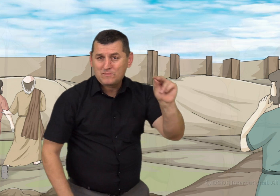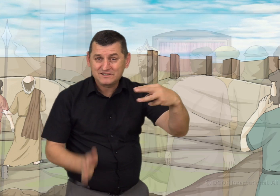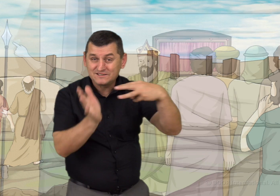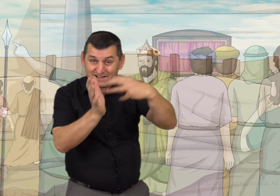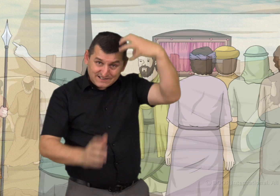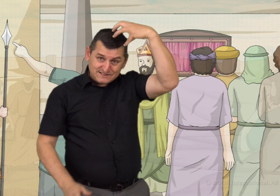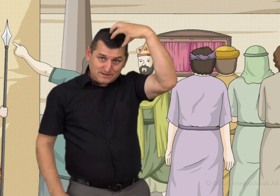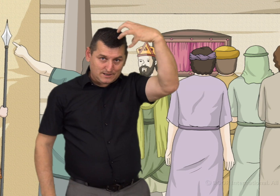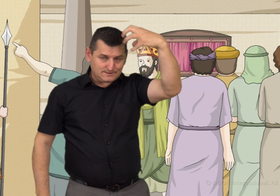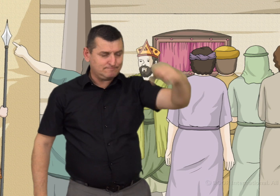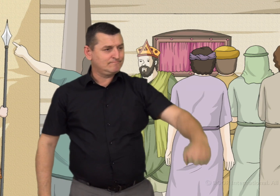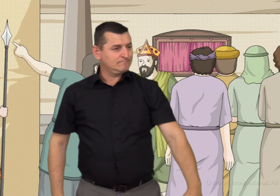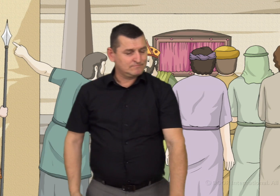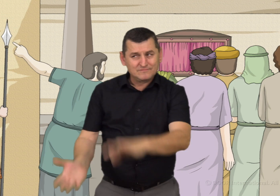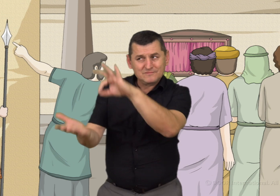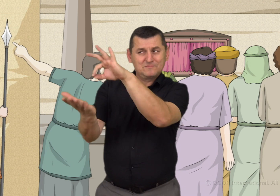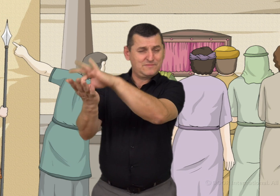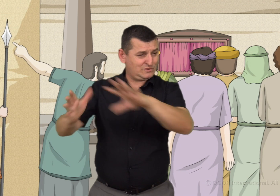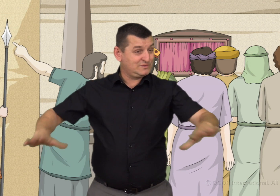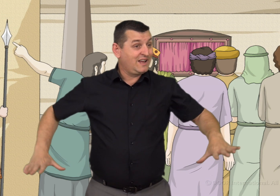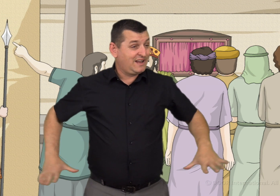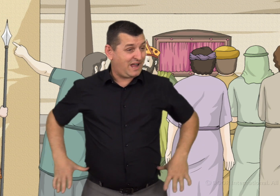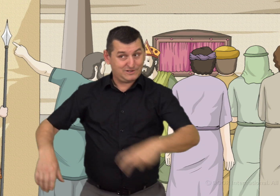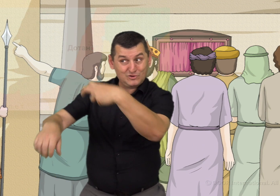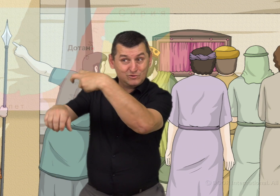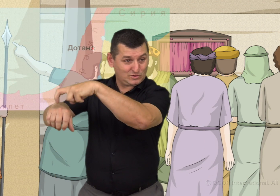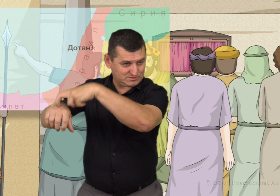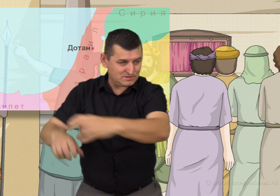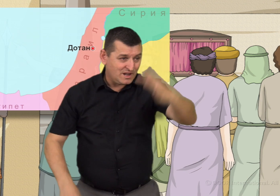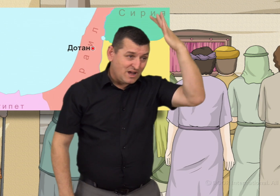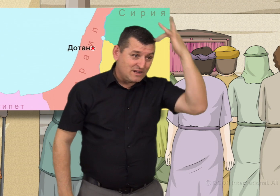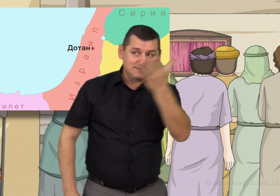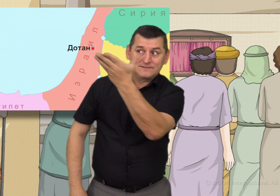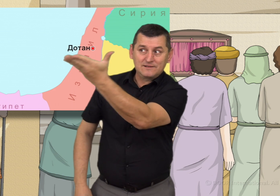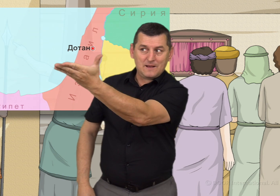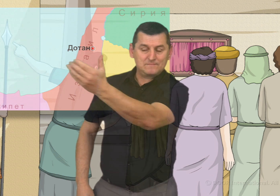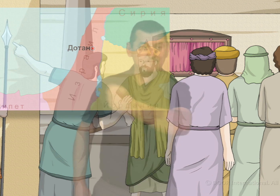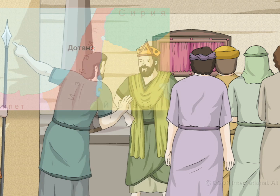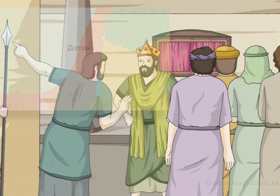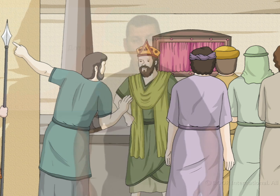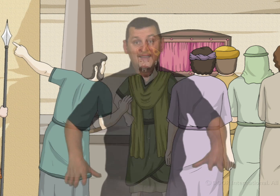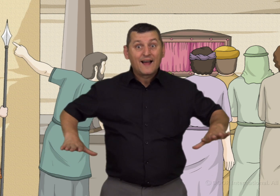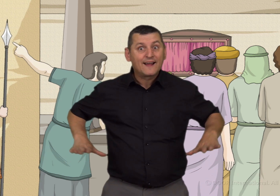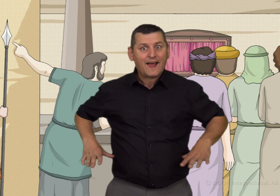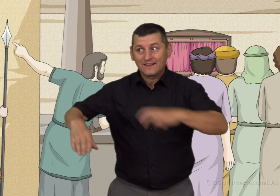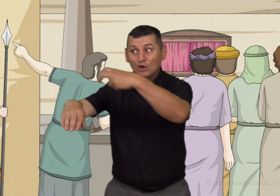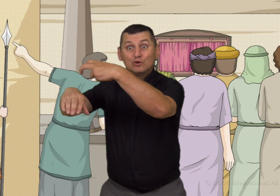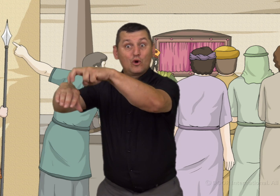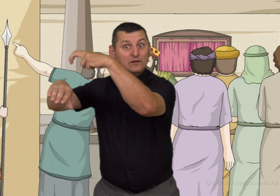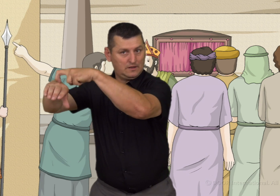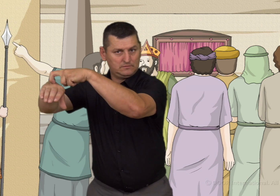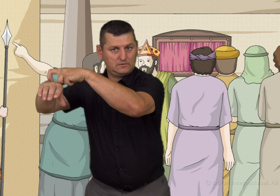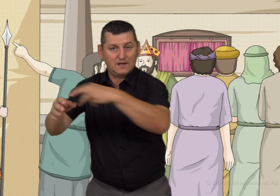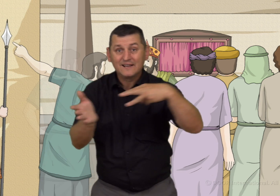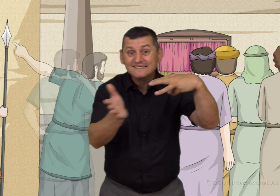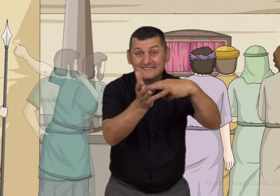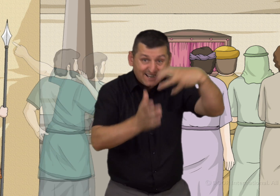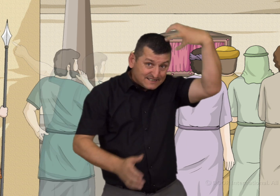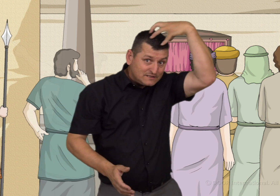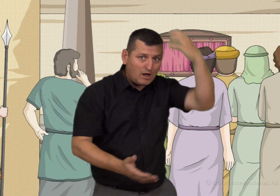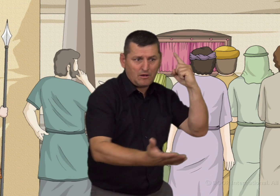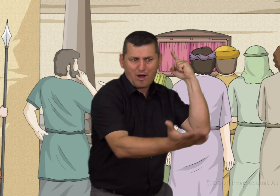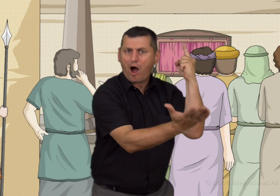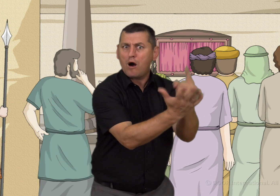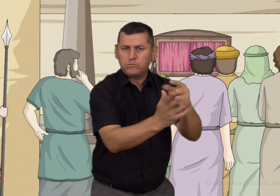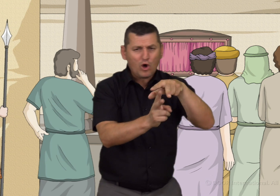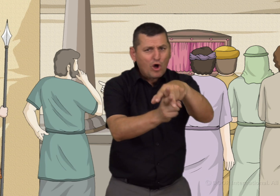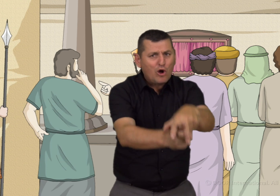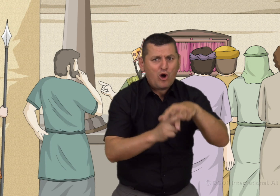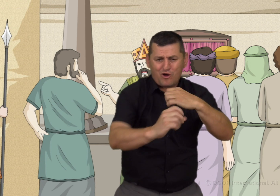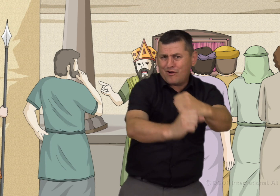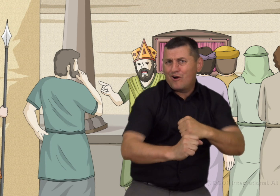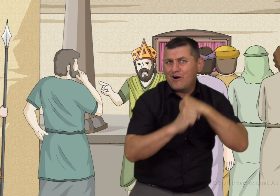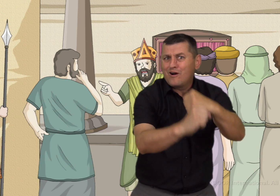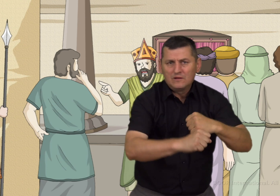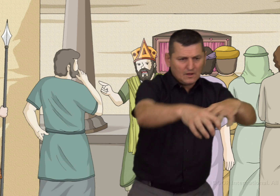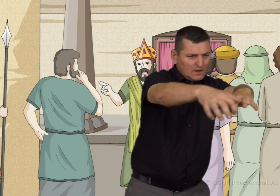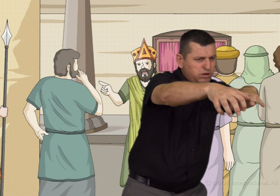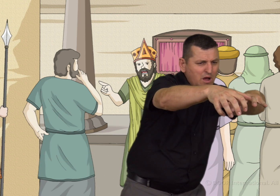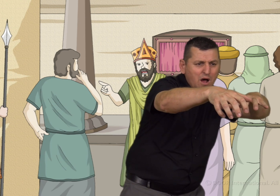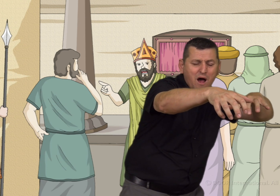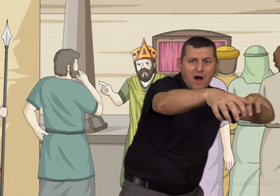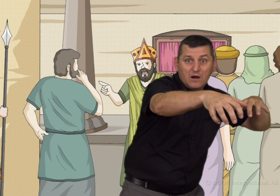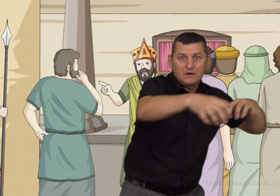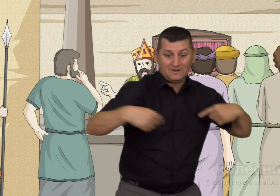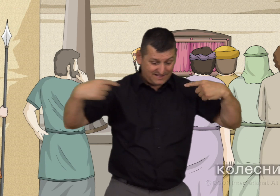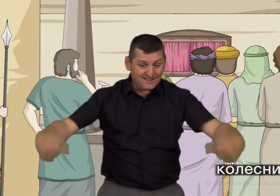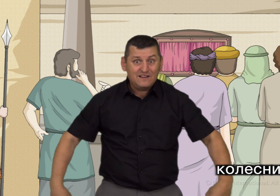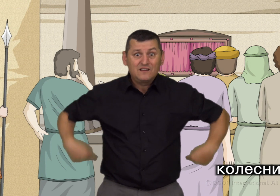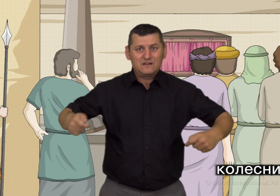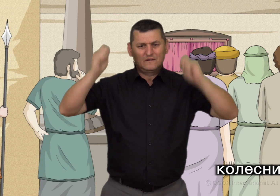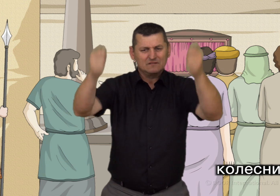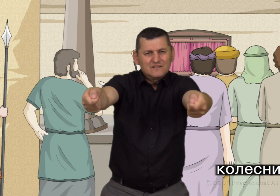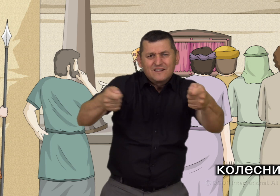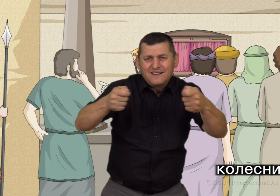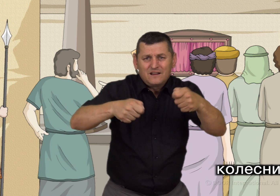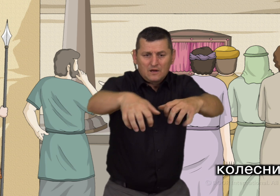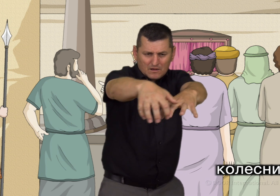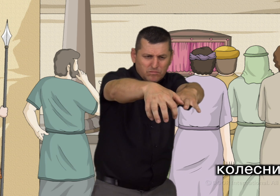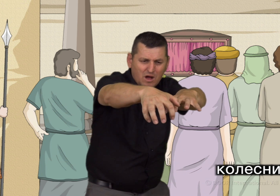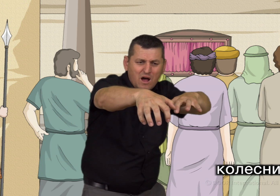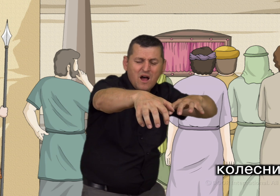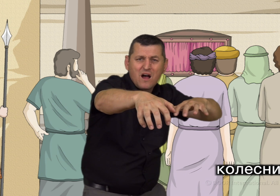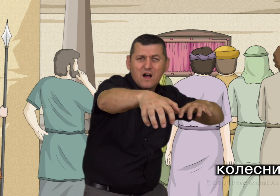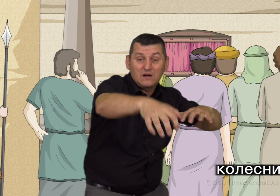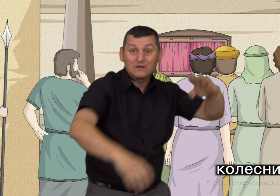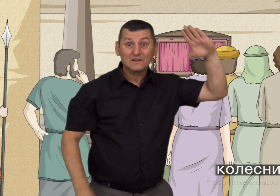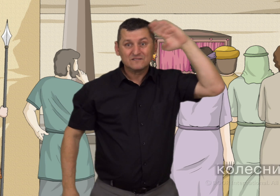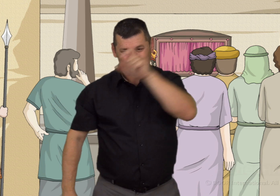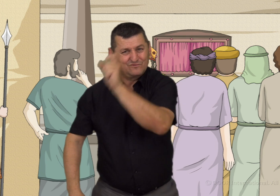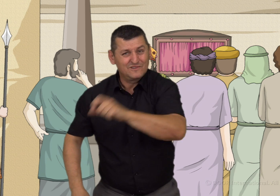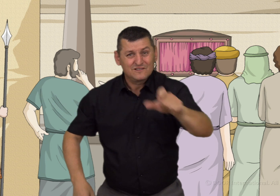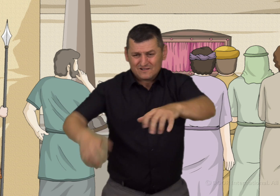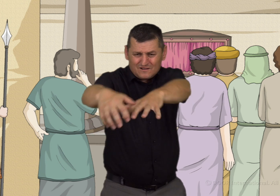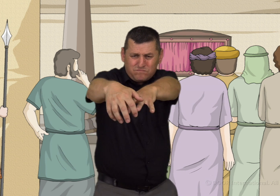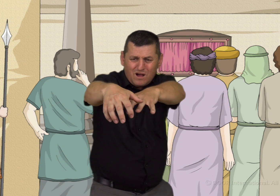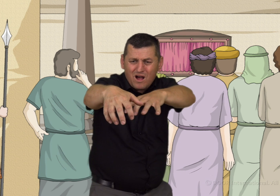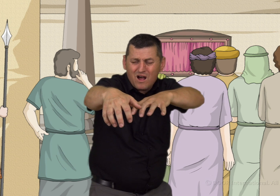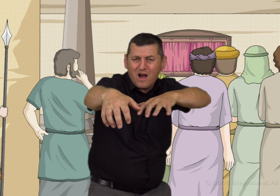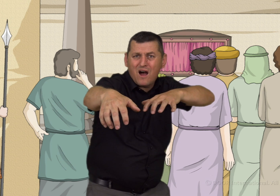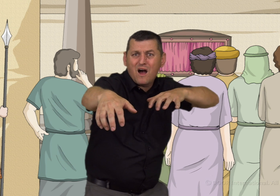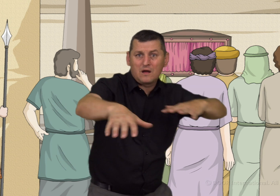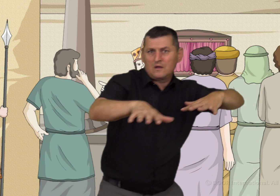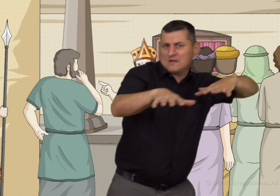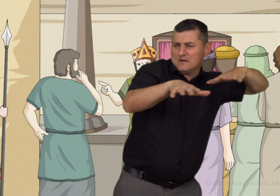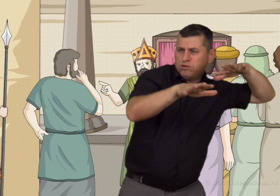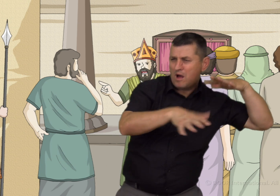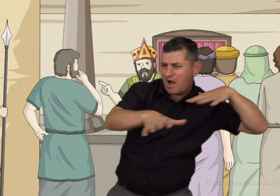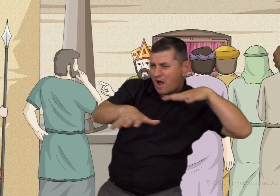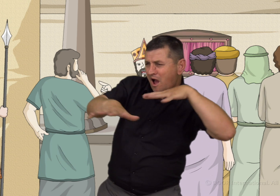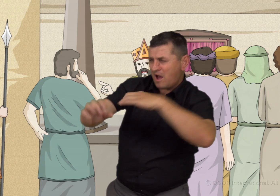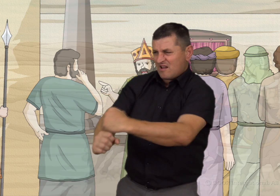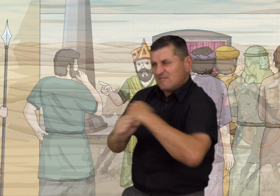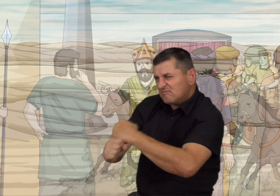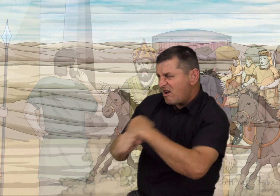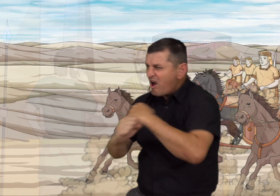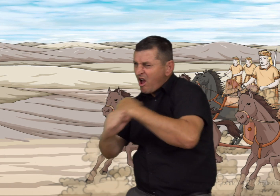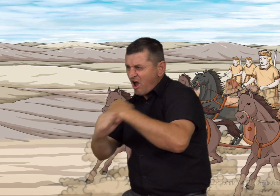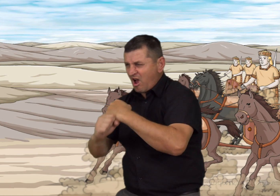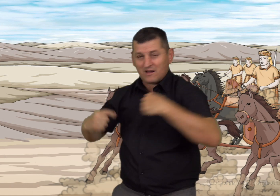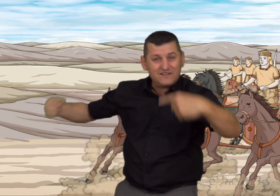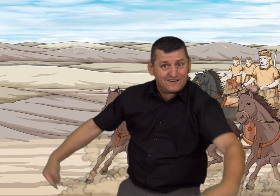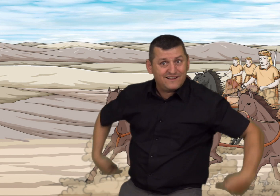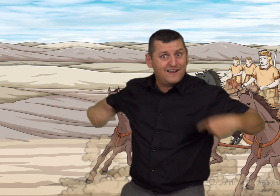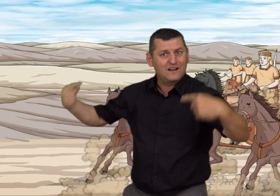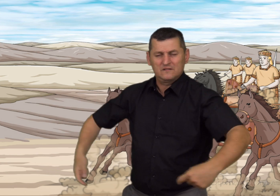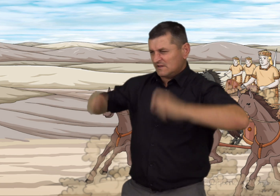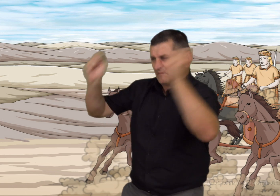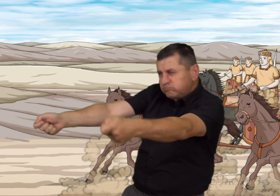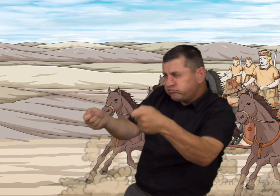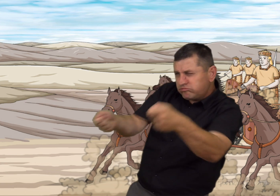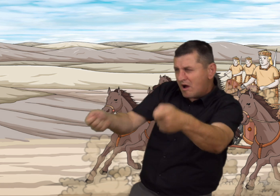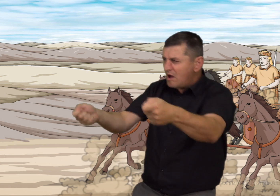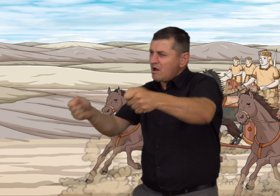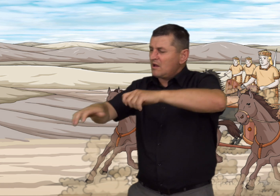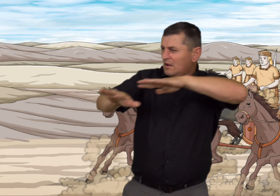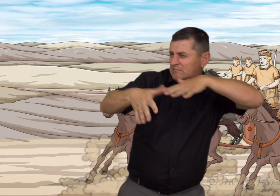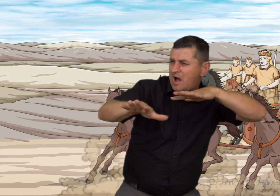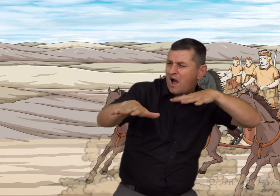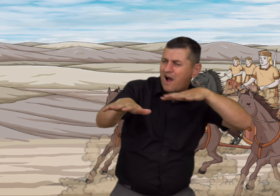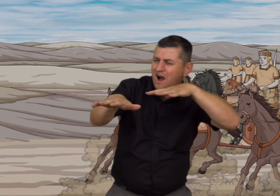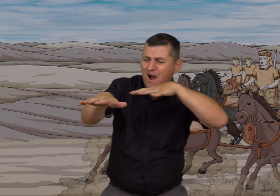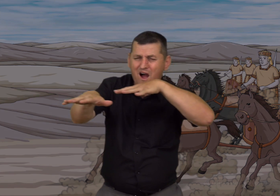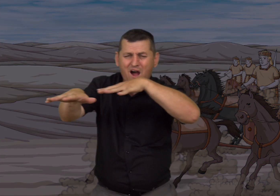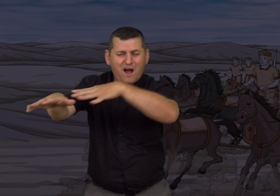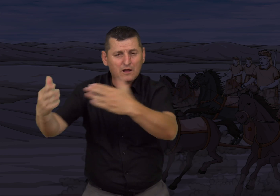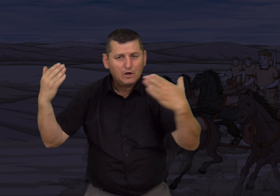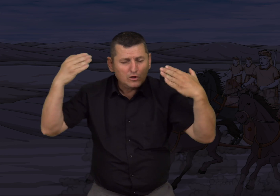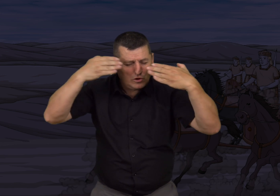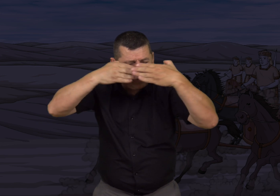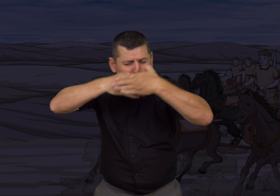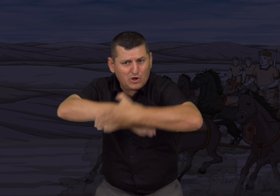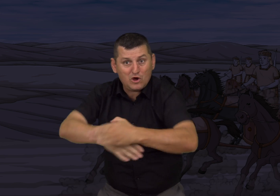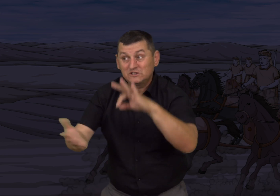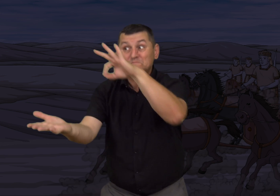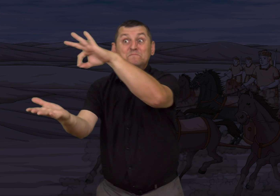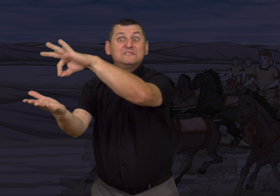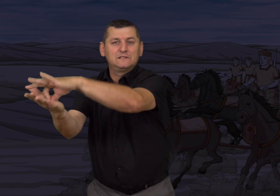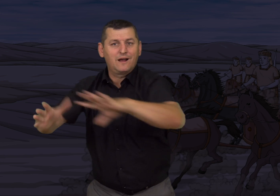On receiving the report, “Elisha is in Dothan,” the king of Aram sent horses, chariots, and a great army.